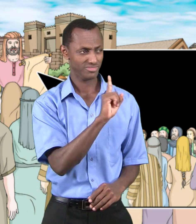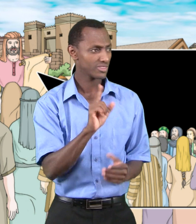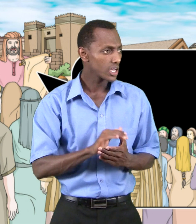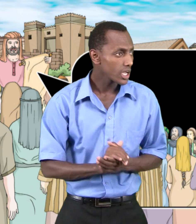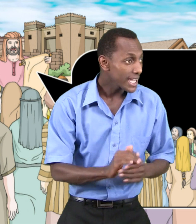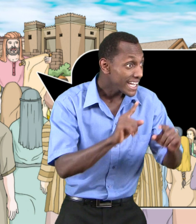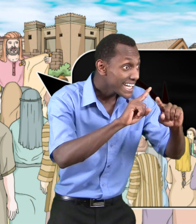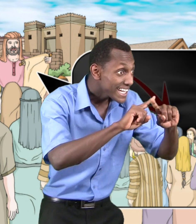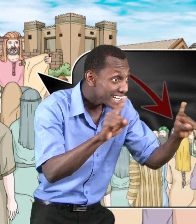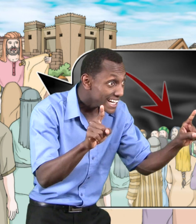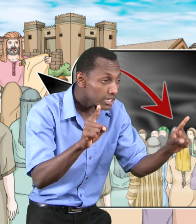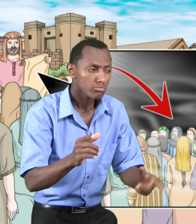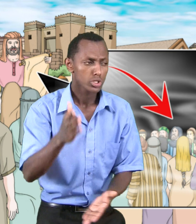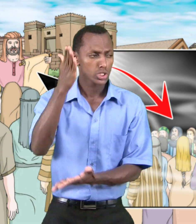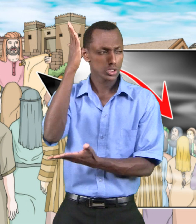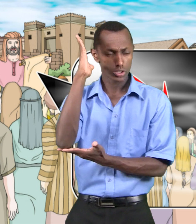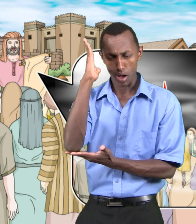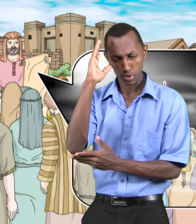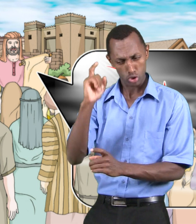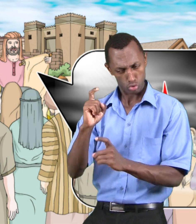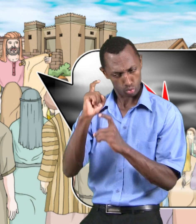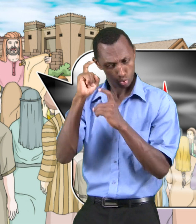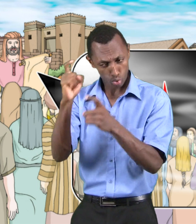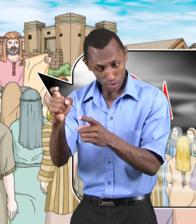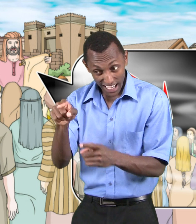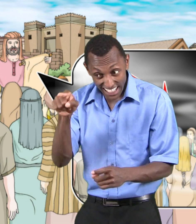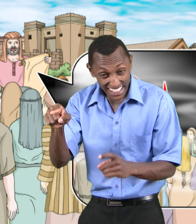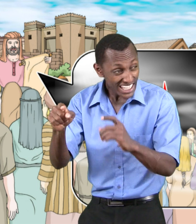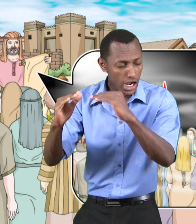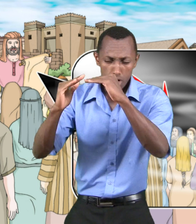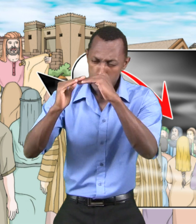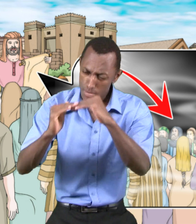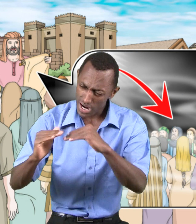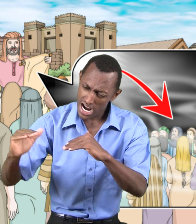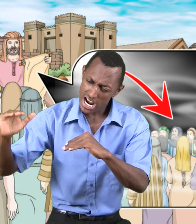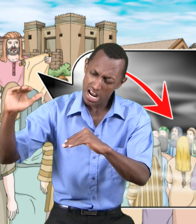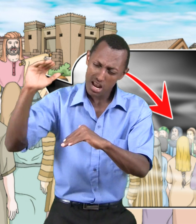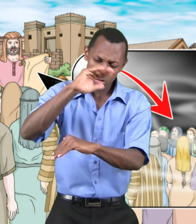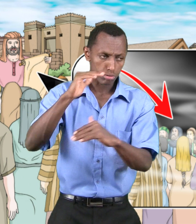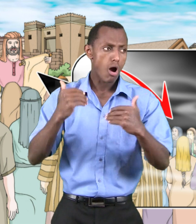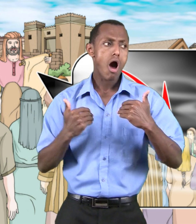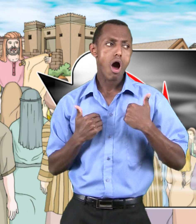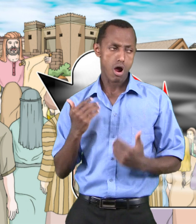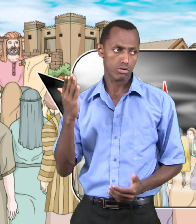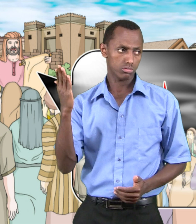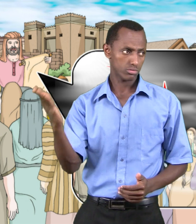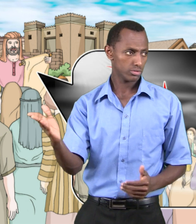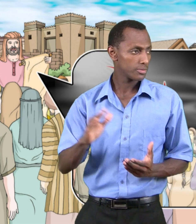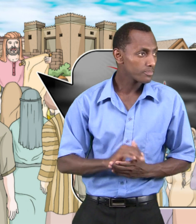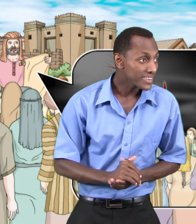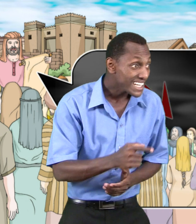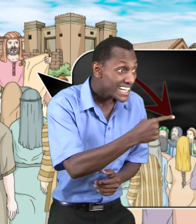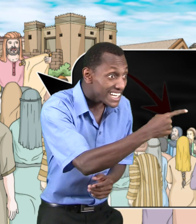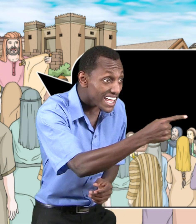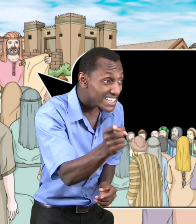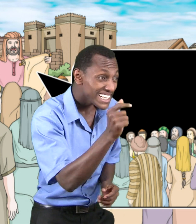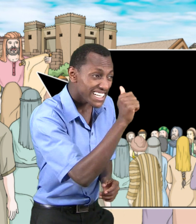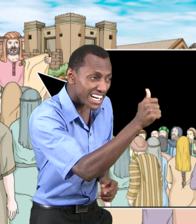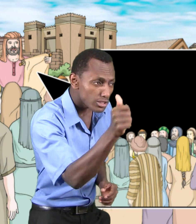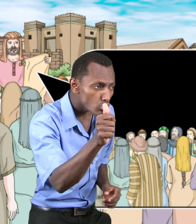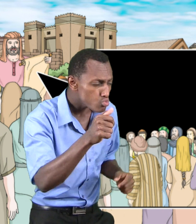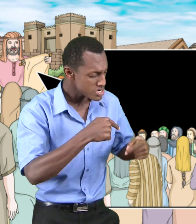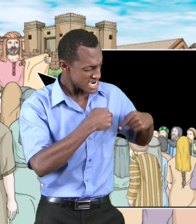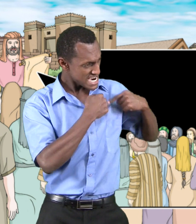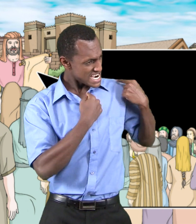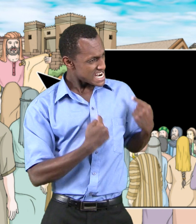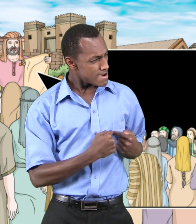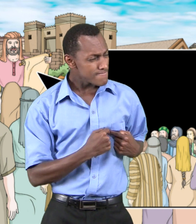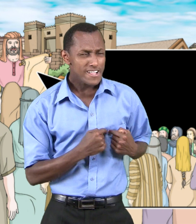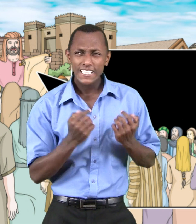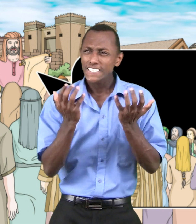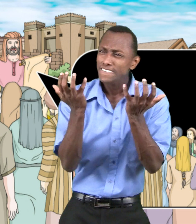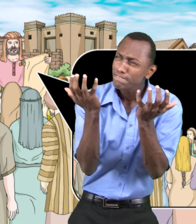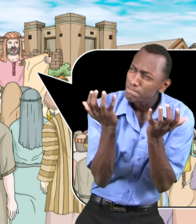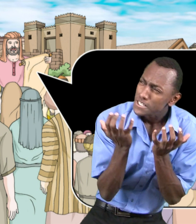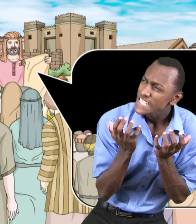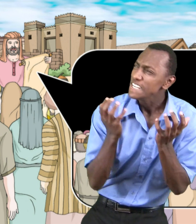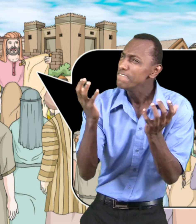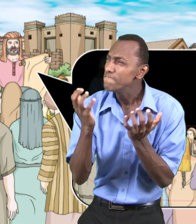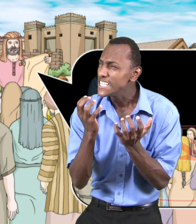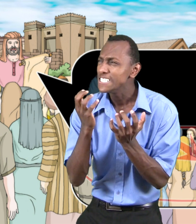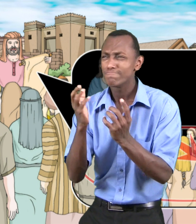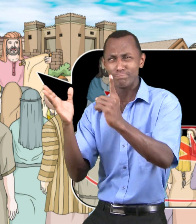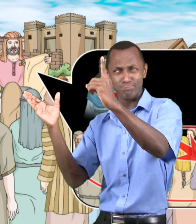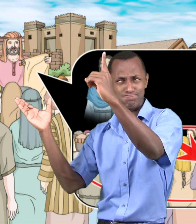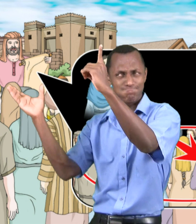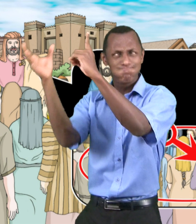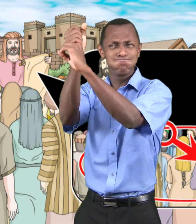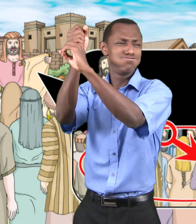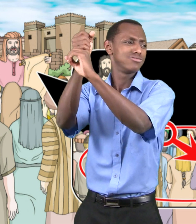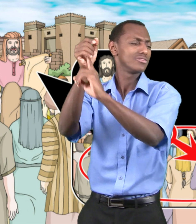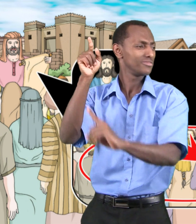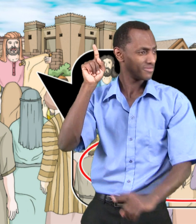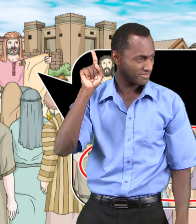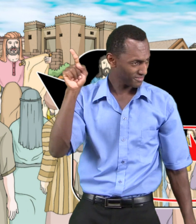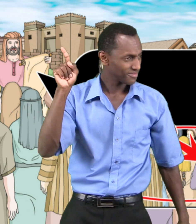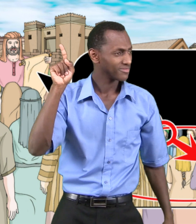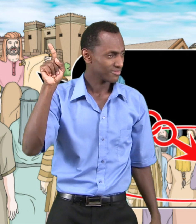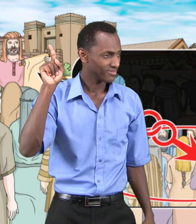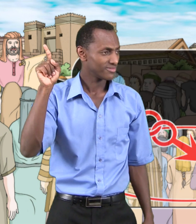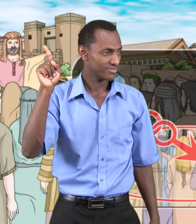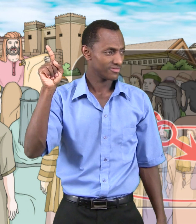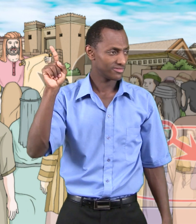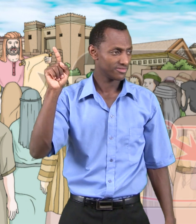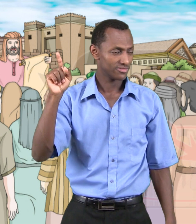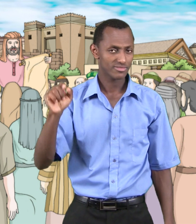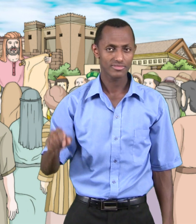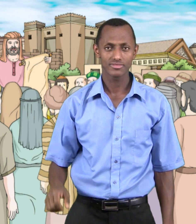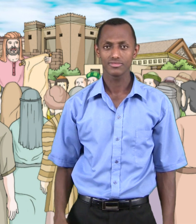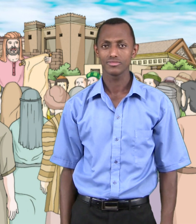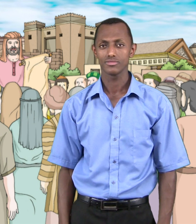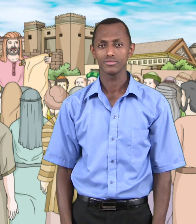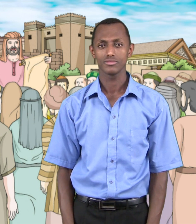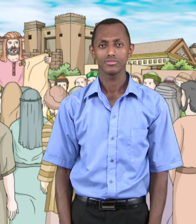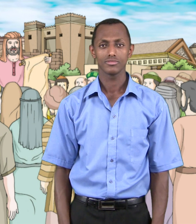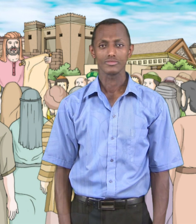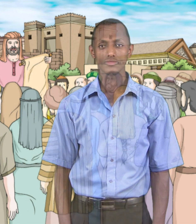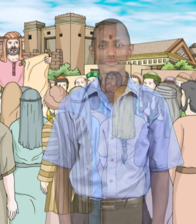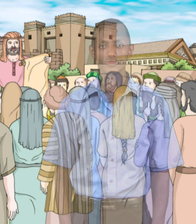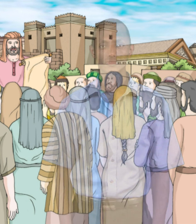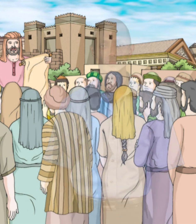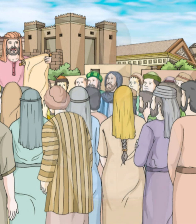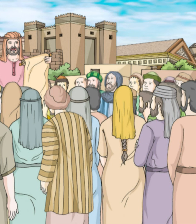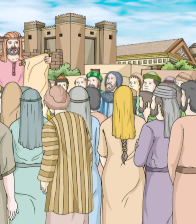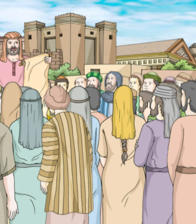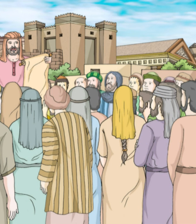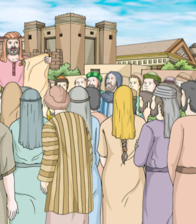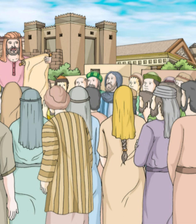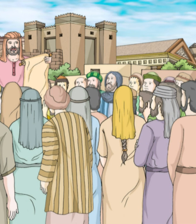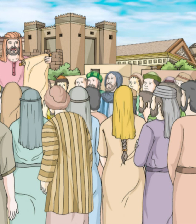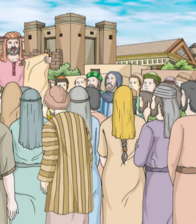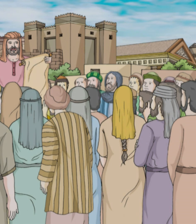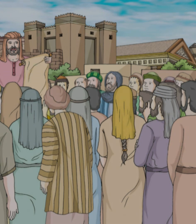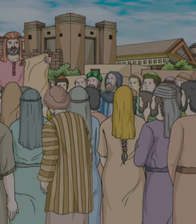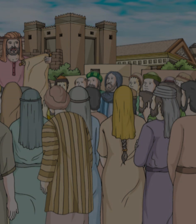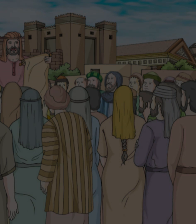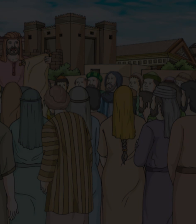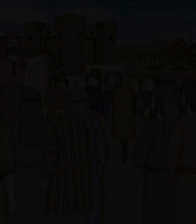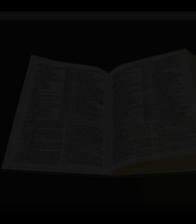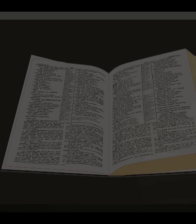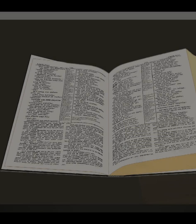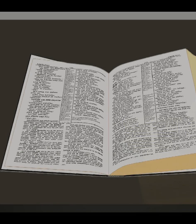And now I will show you the most excellent way.